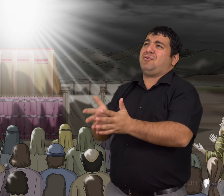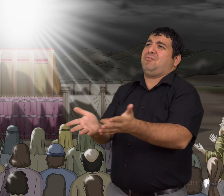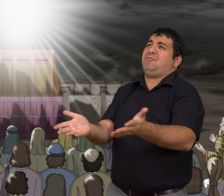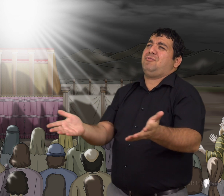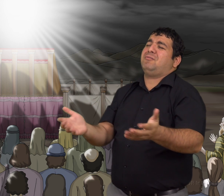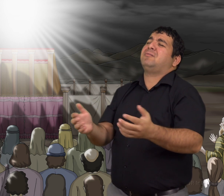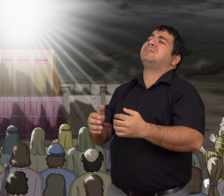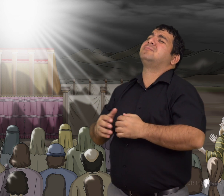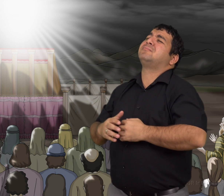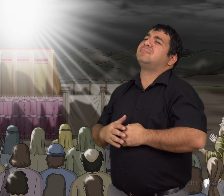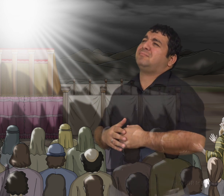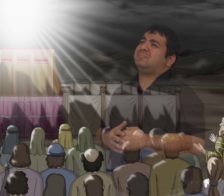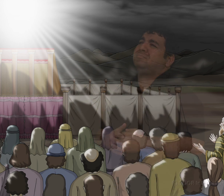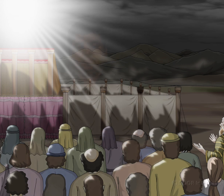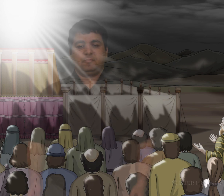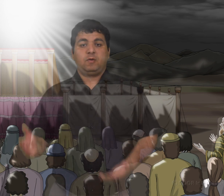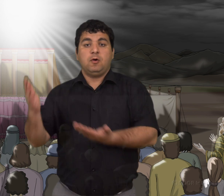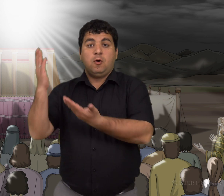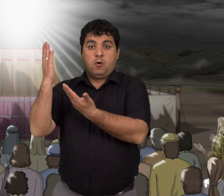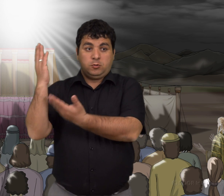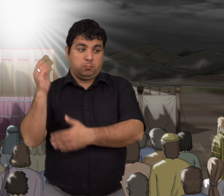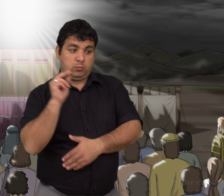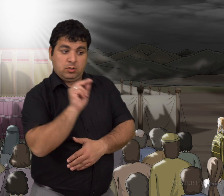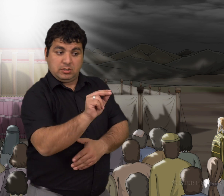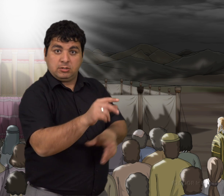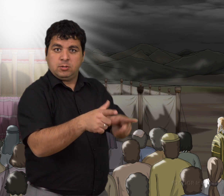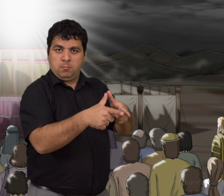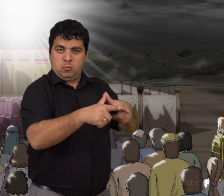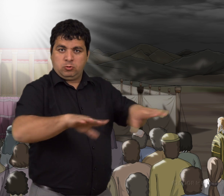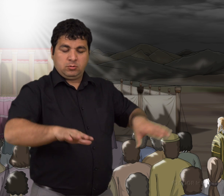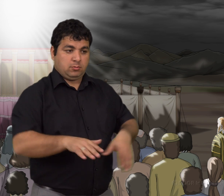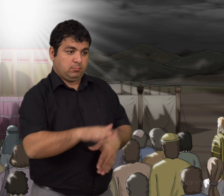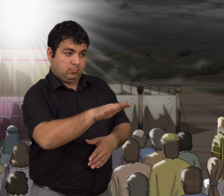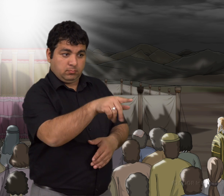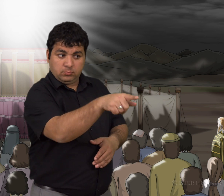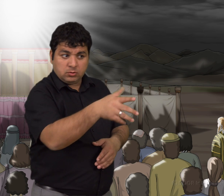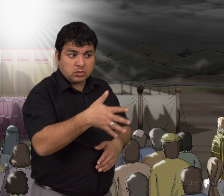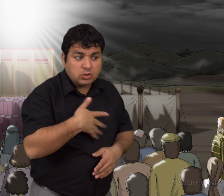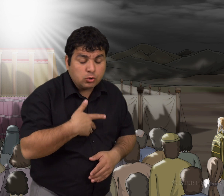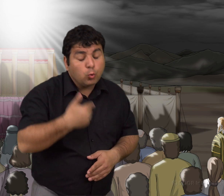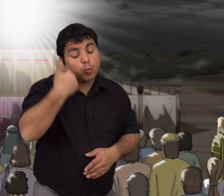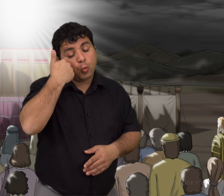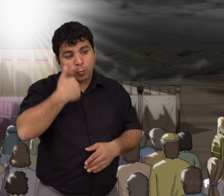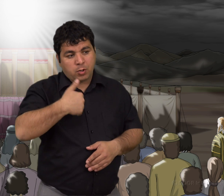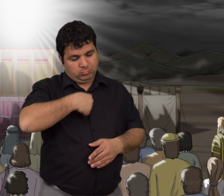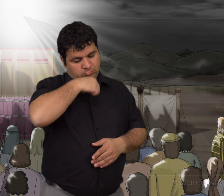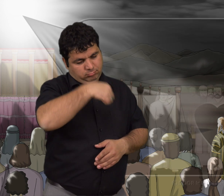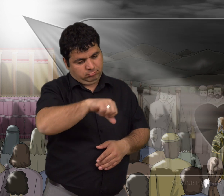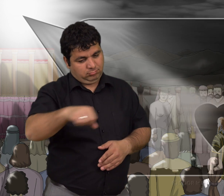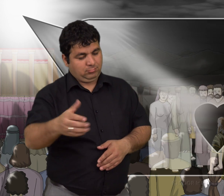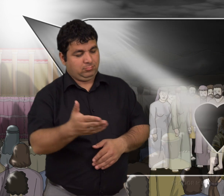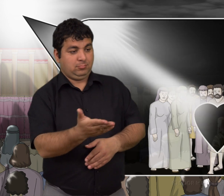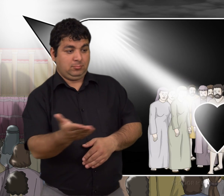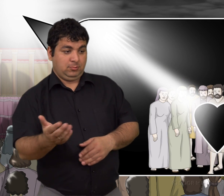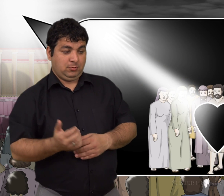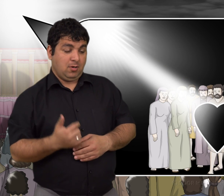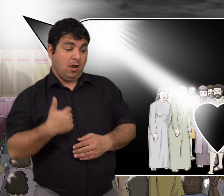None of those who have treated Me with contempt will see it.